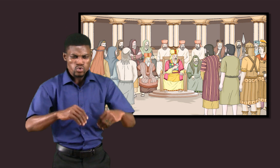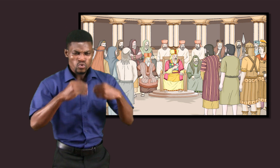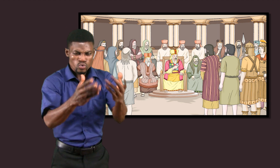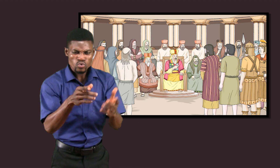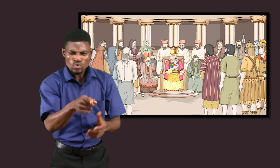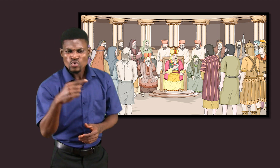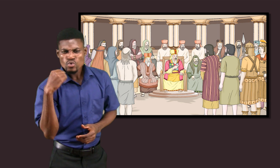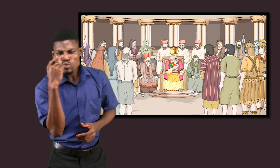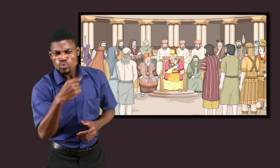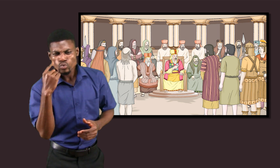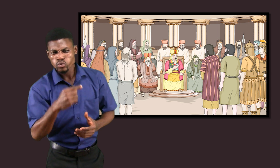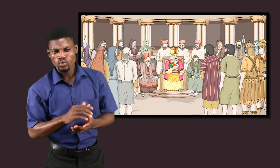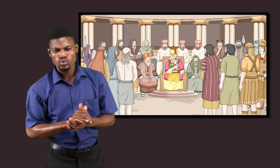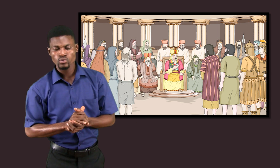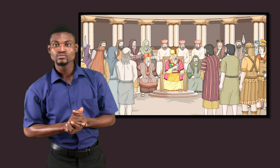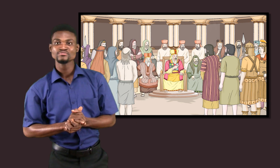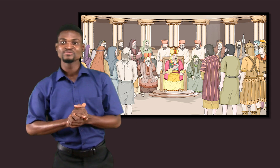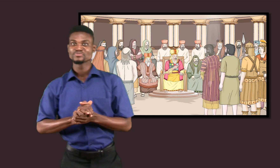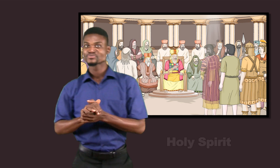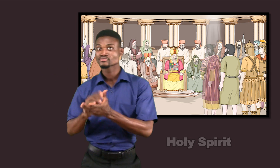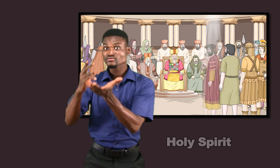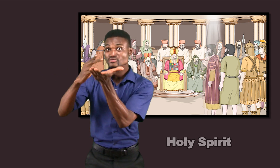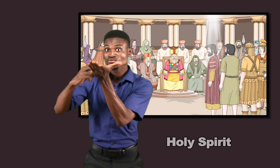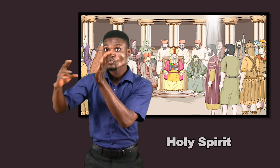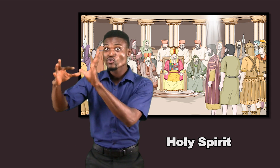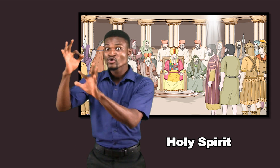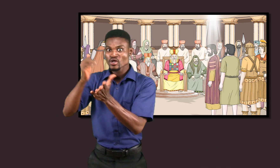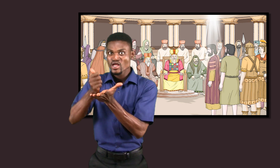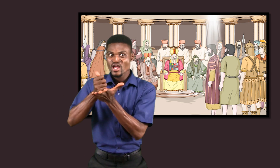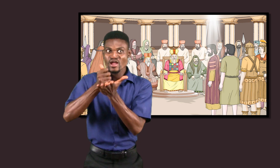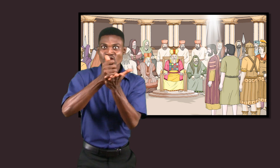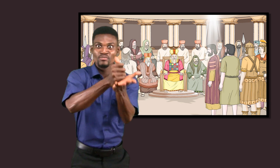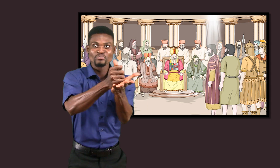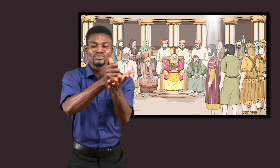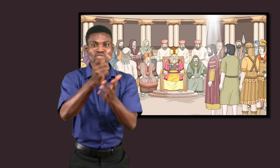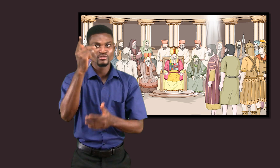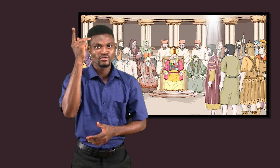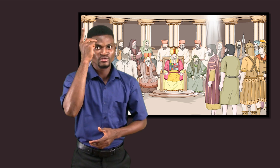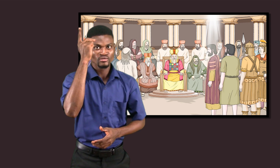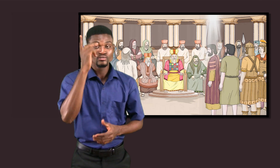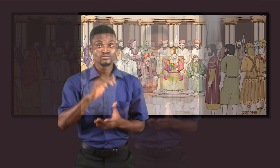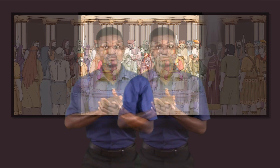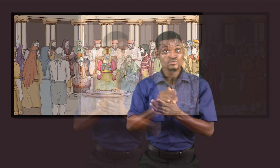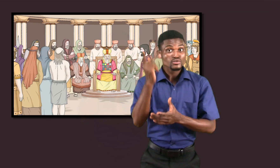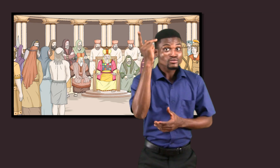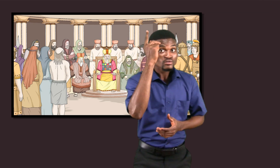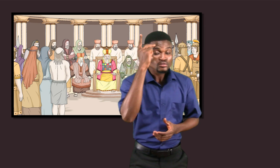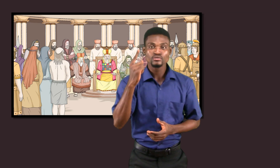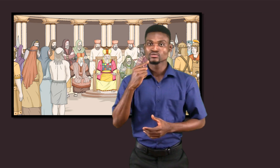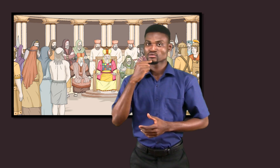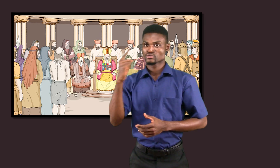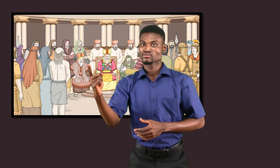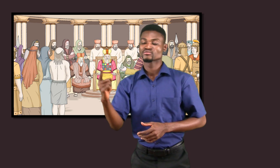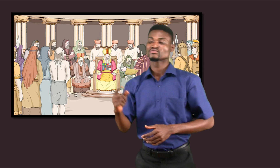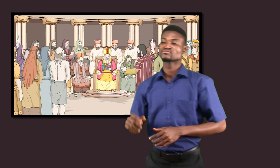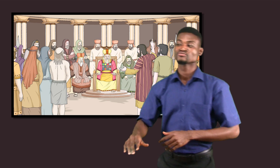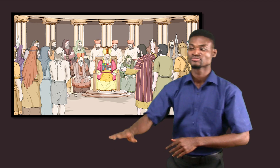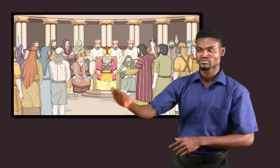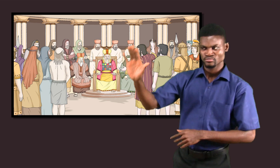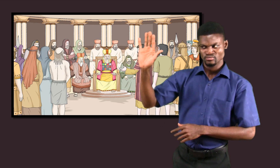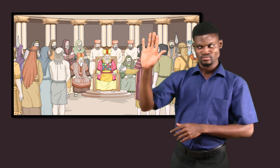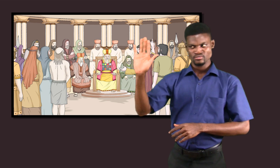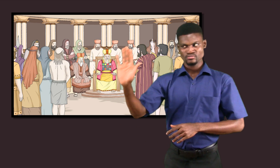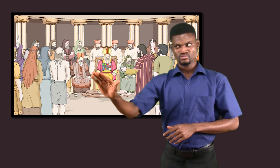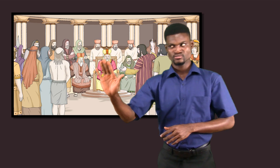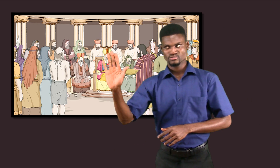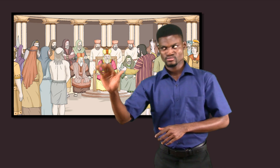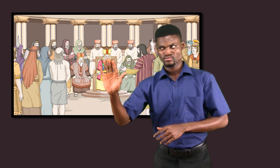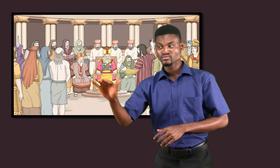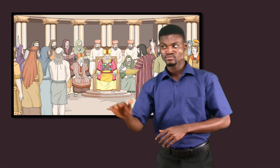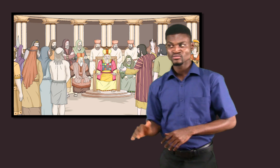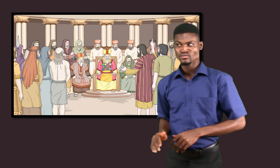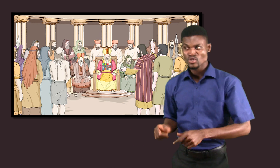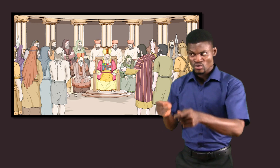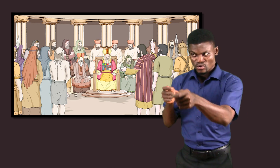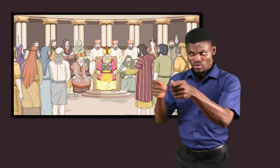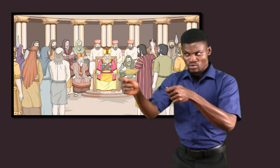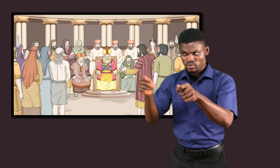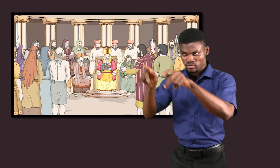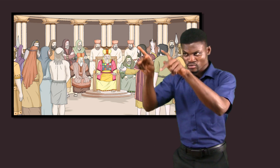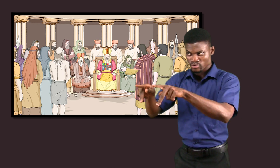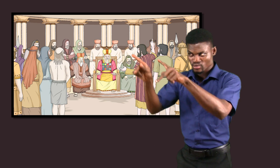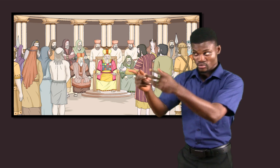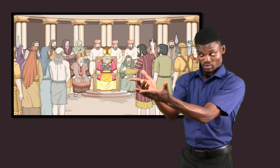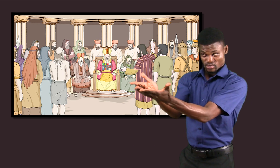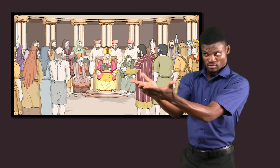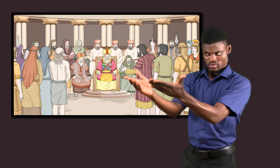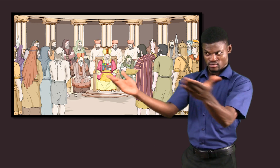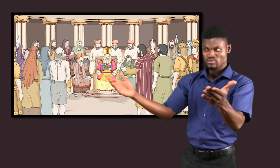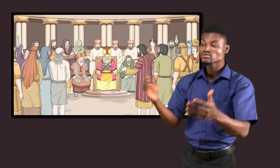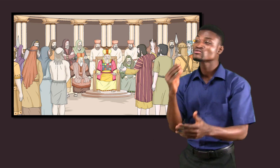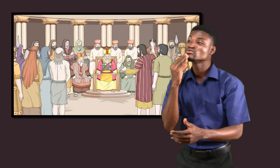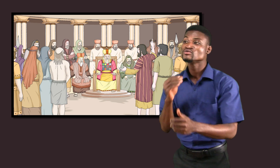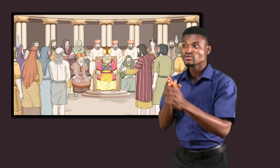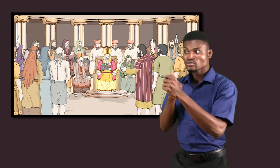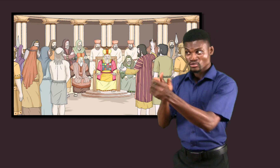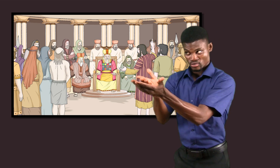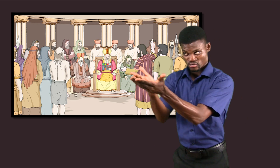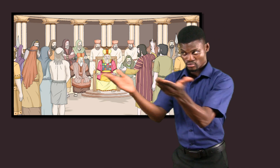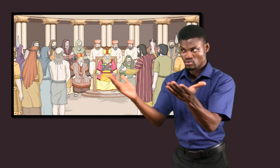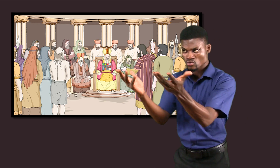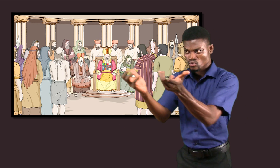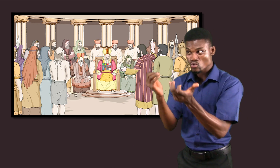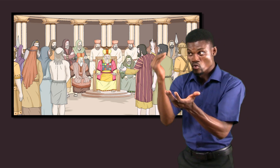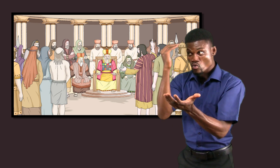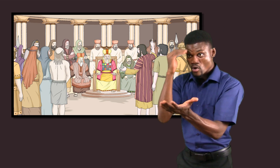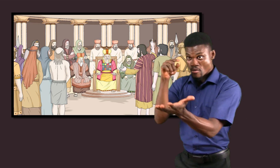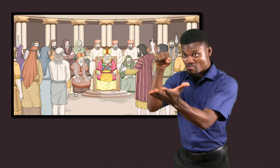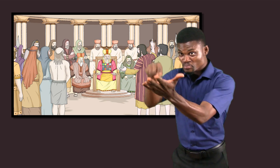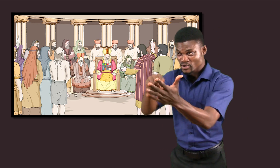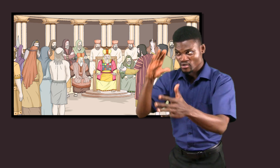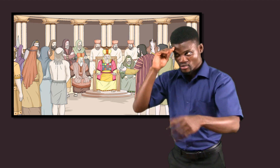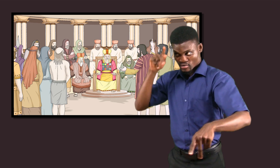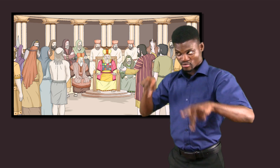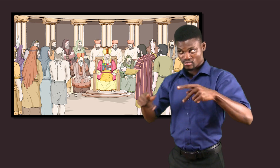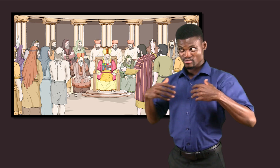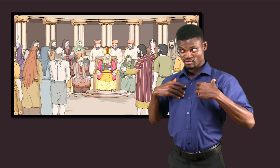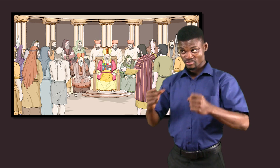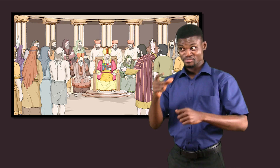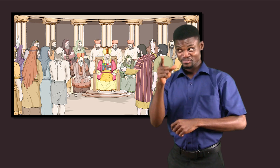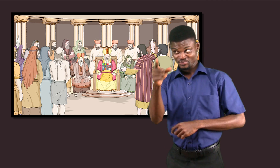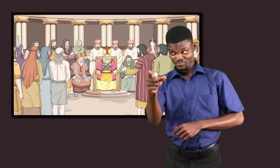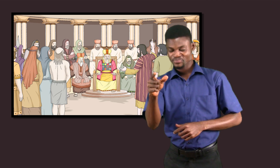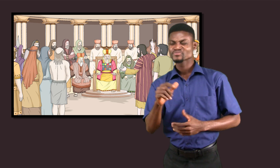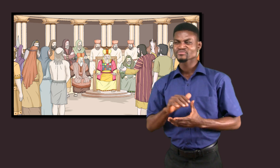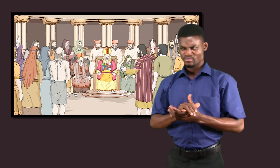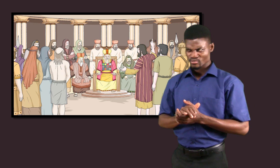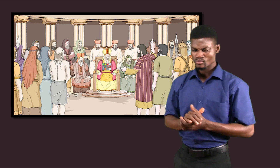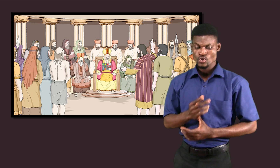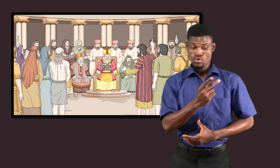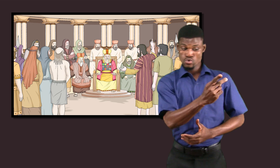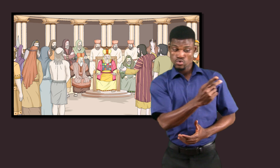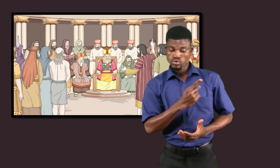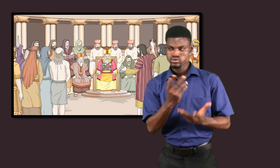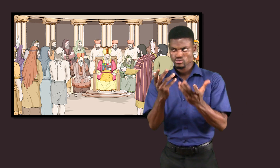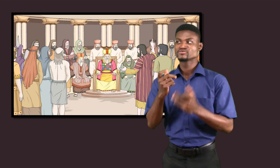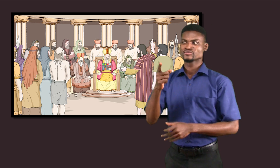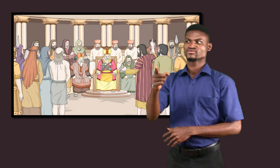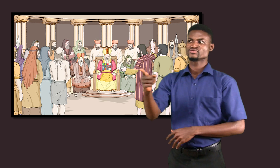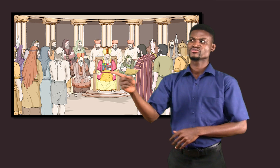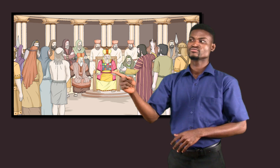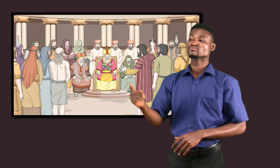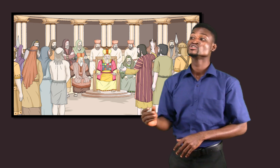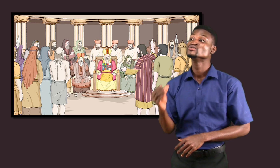Then Peter, filled with the Holy Spirit, said to them, “Rulers and elders of the people!